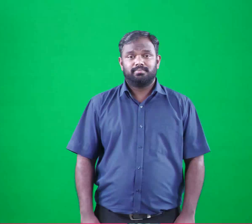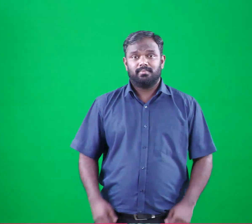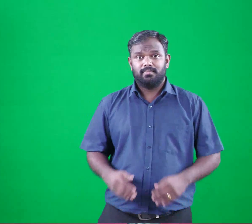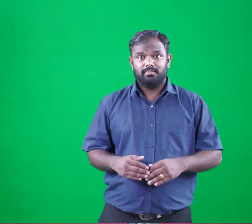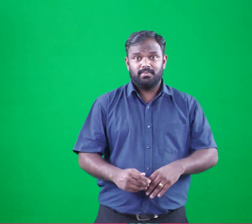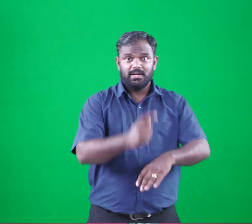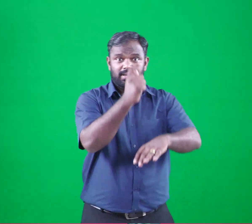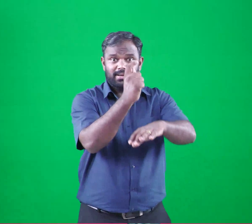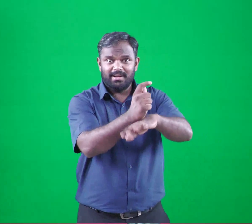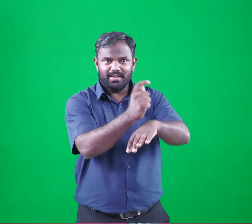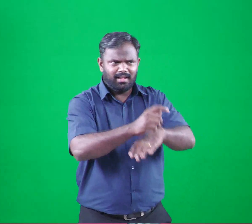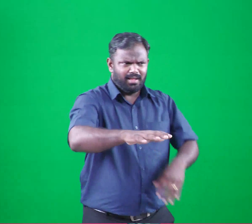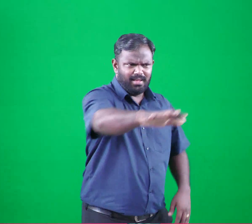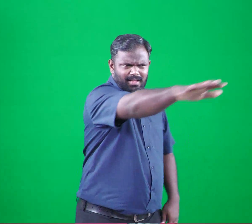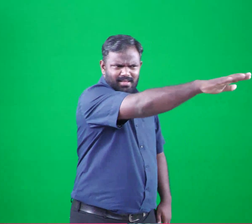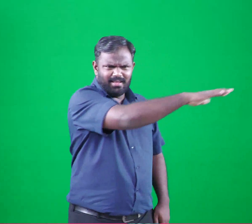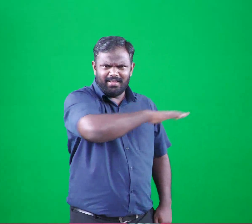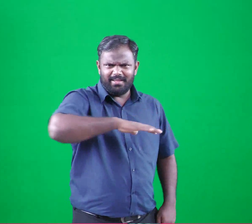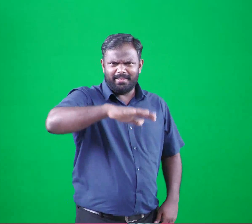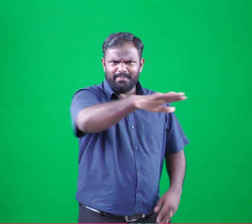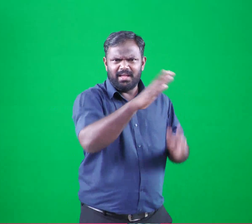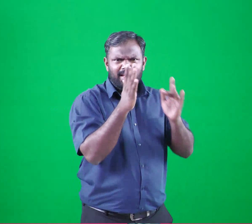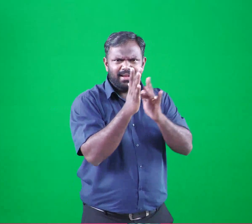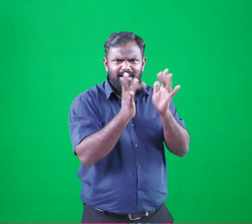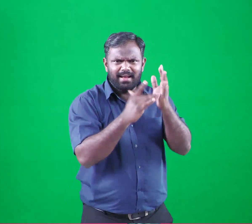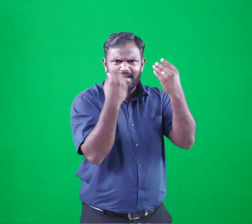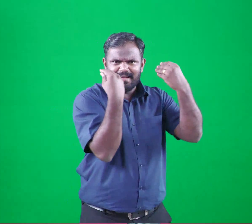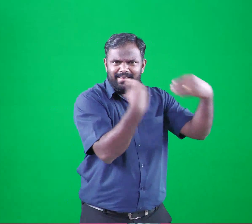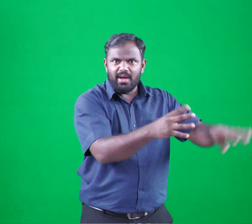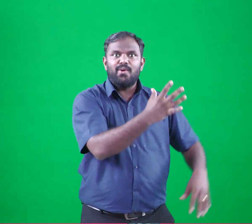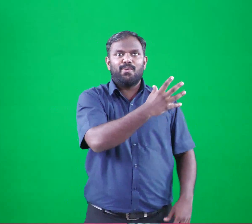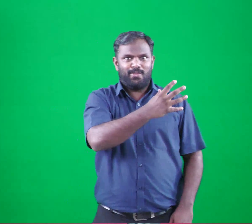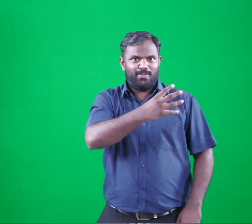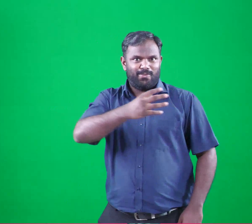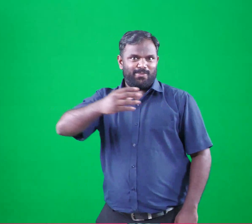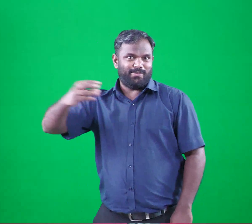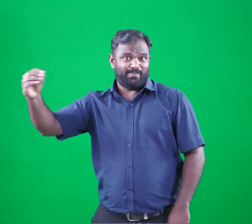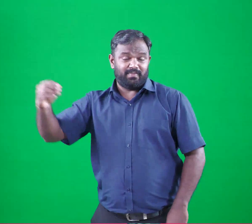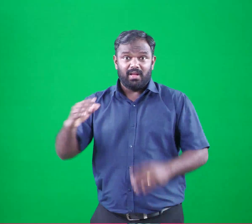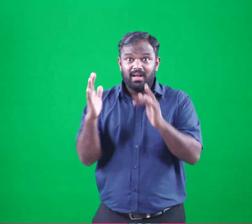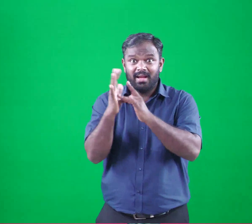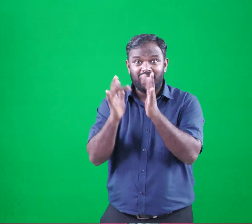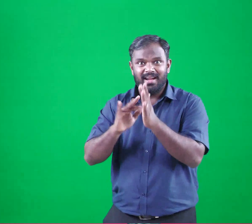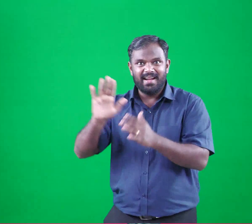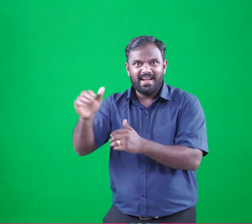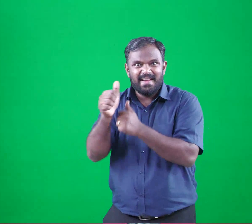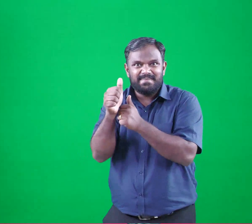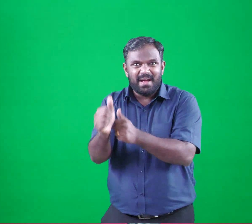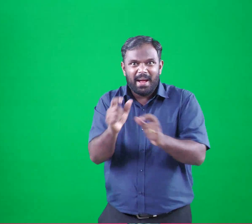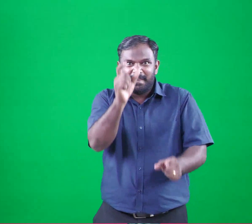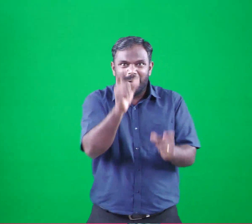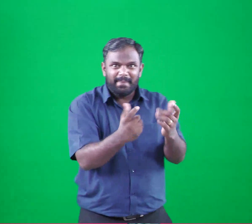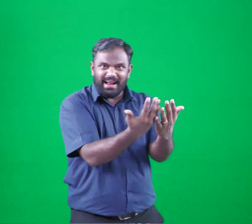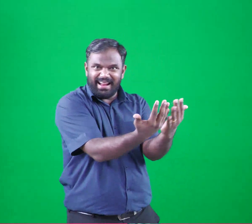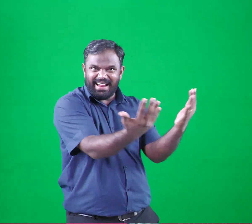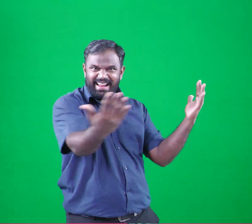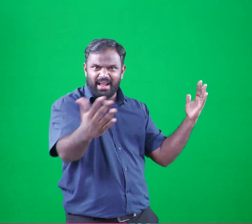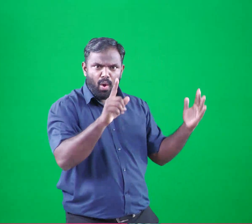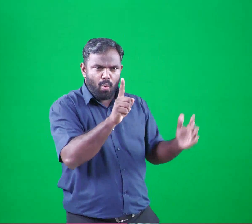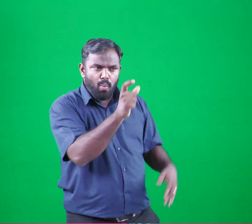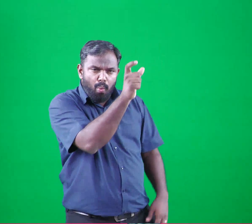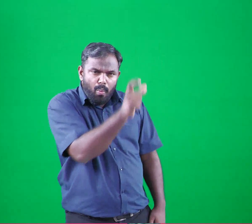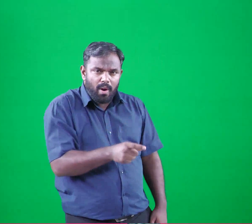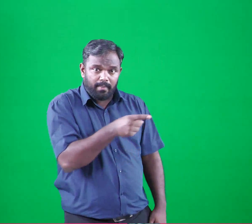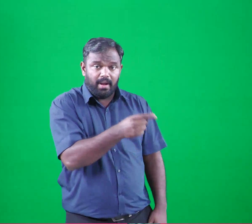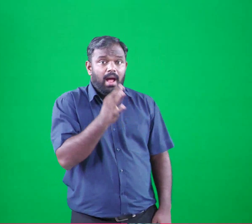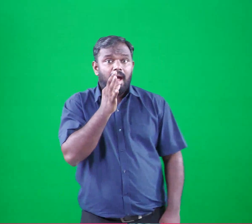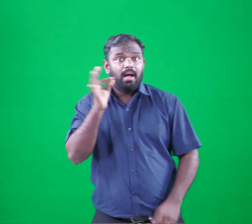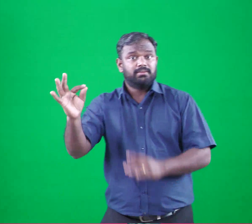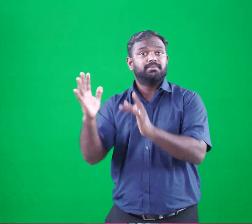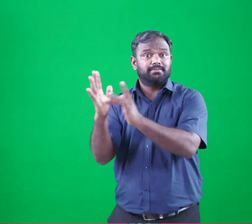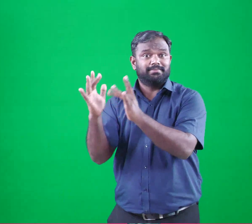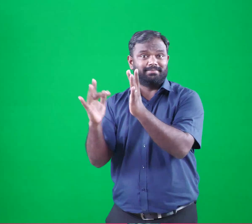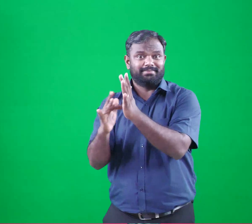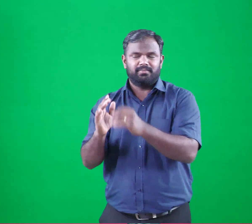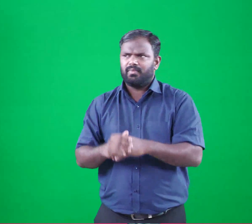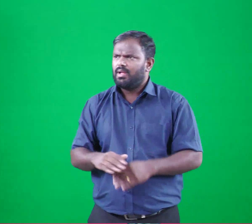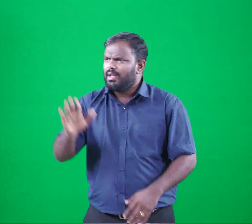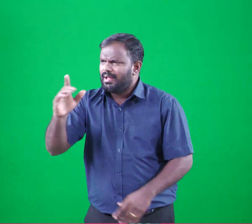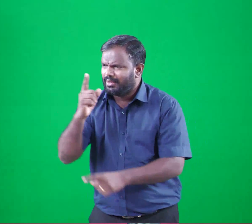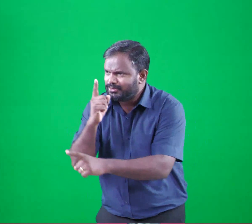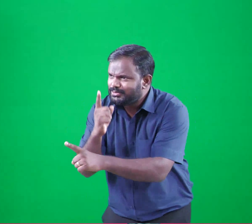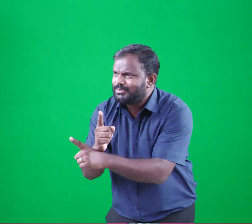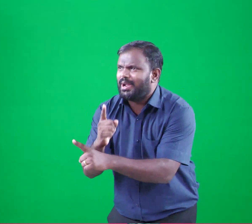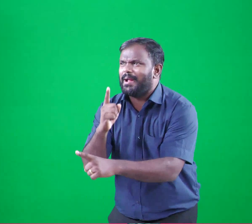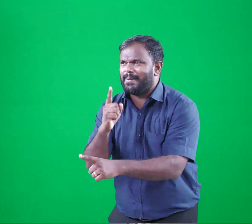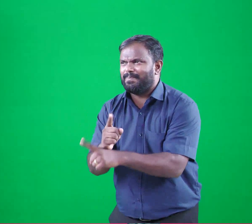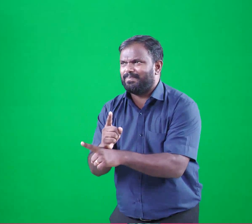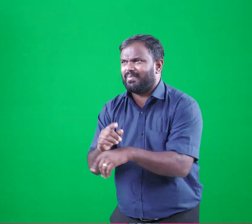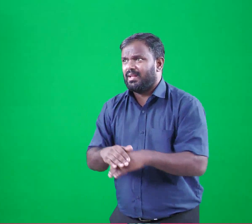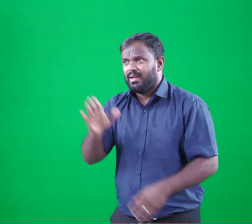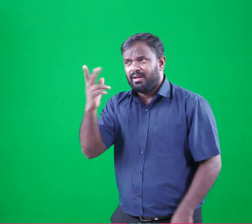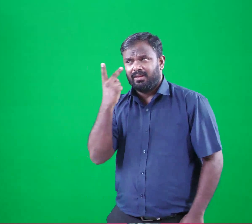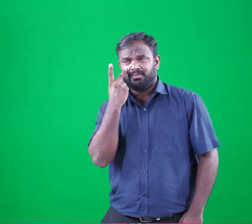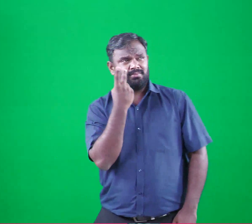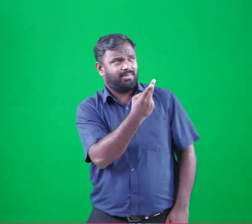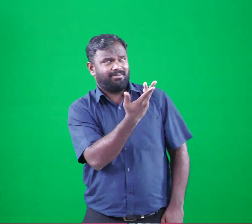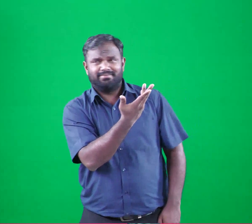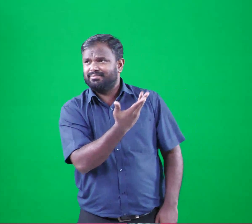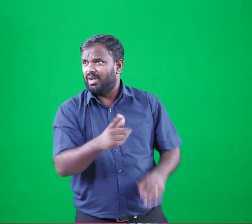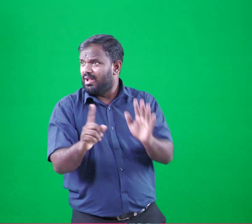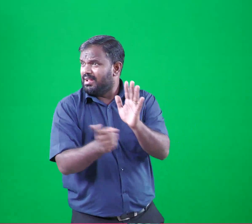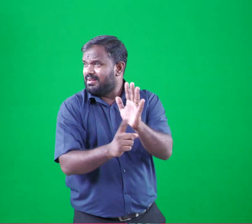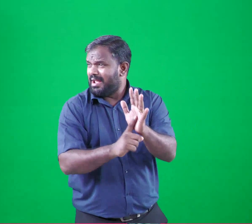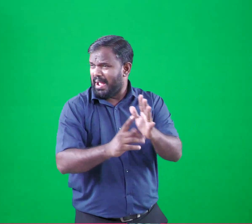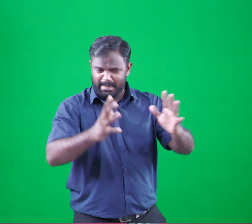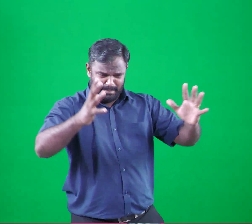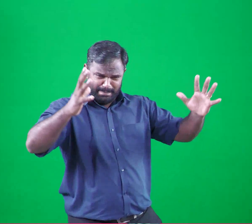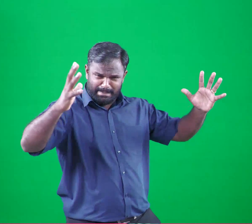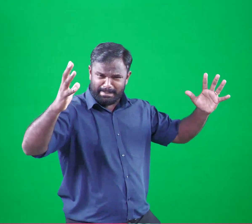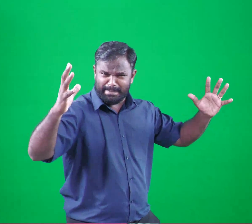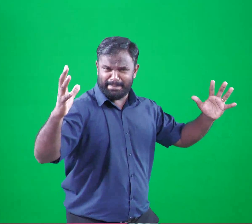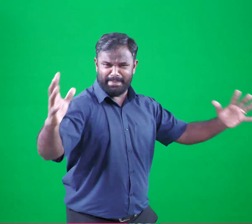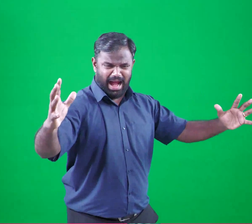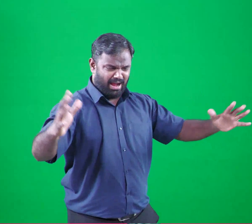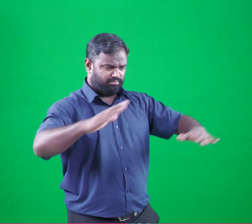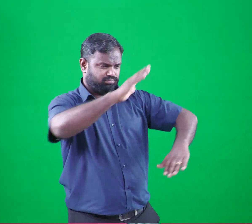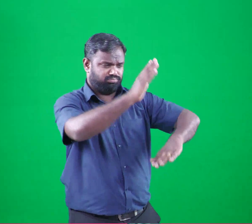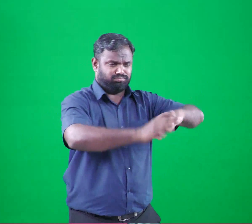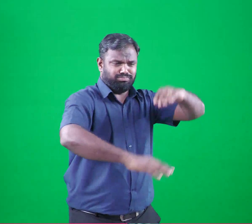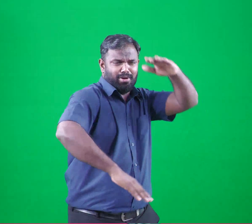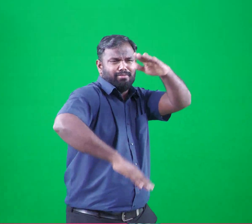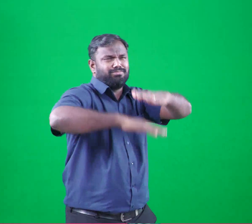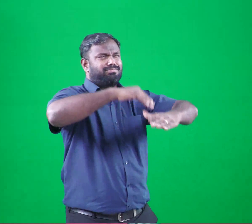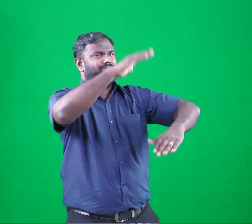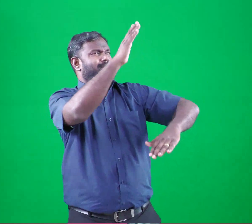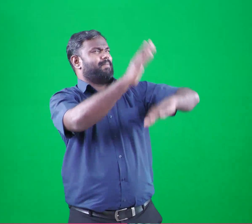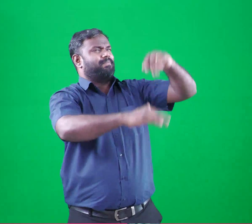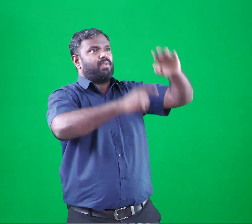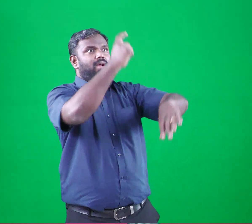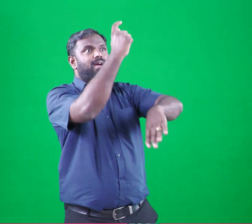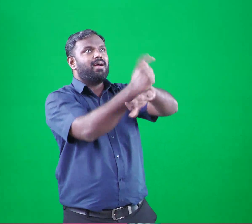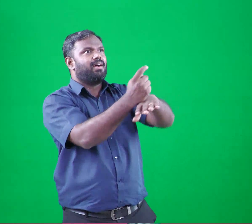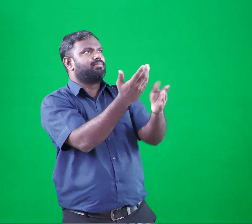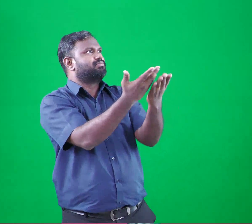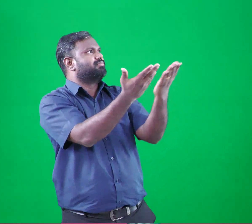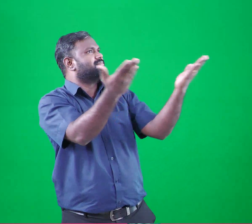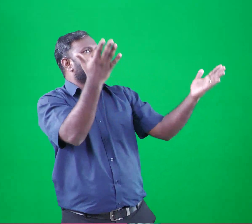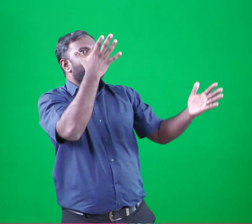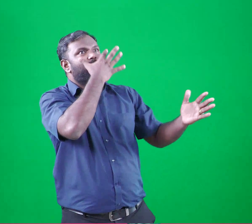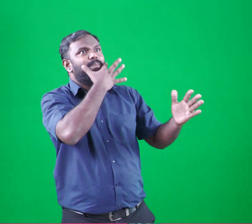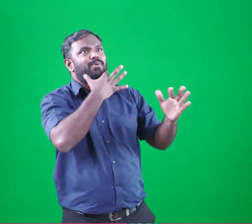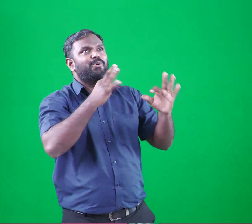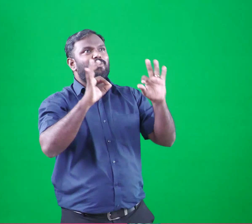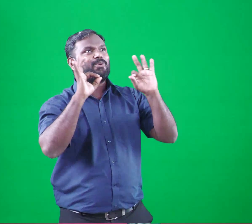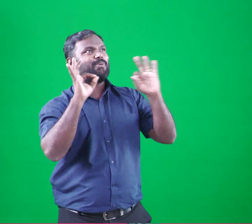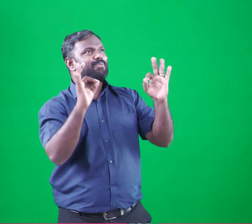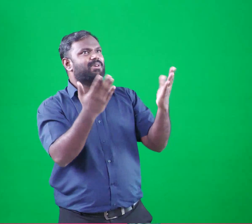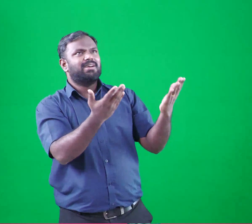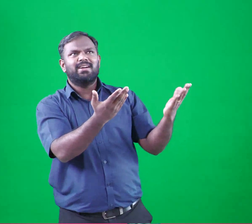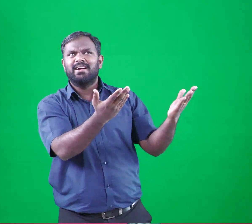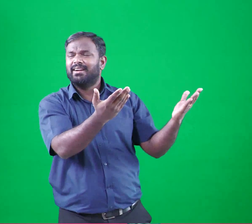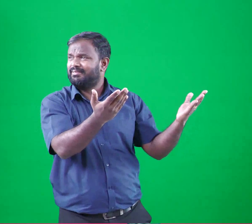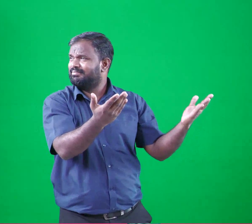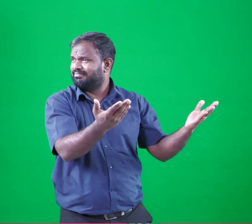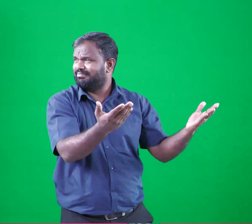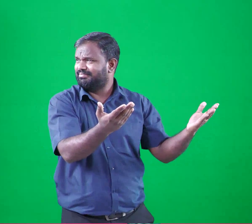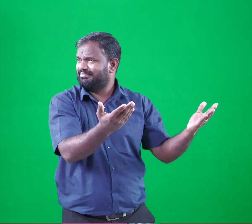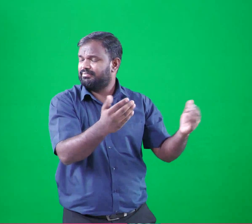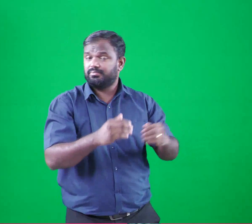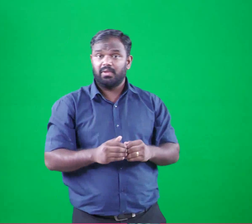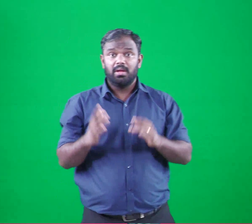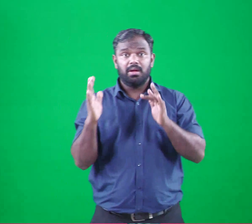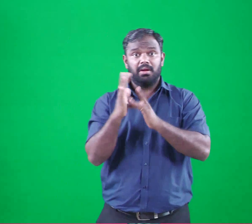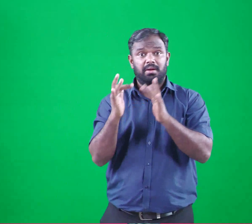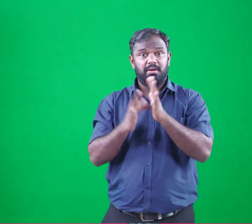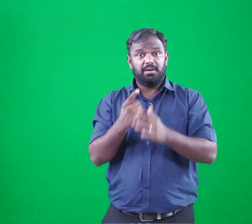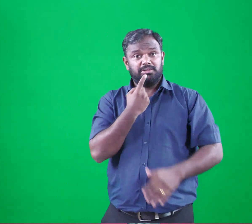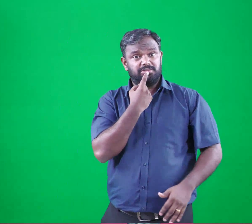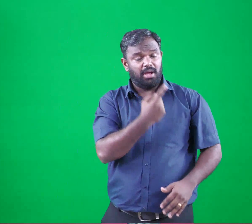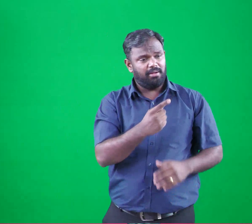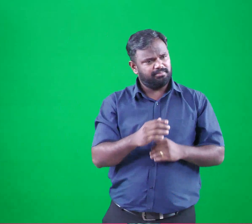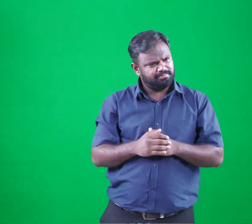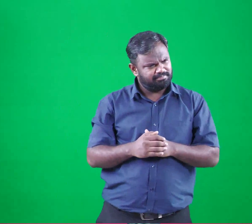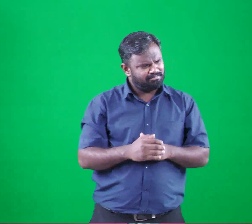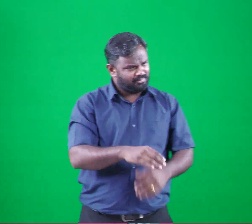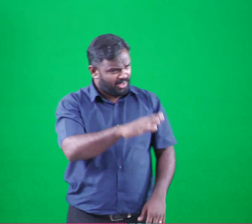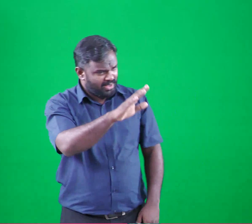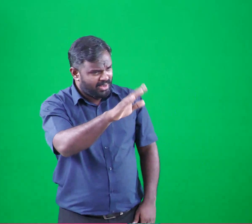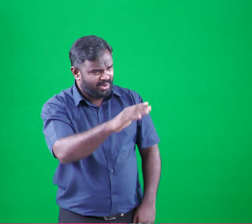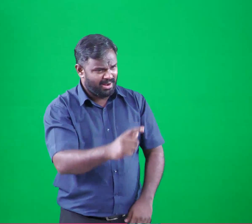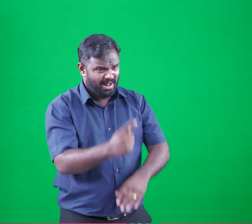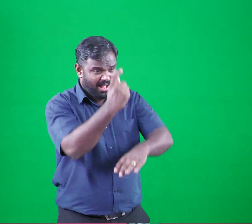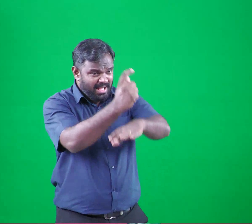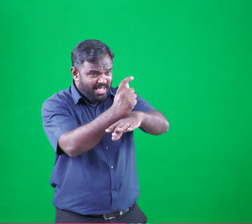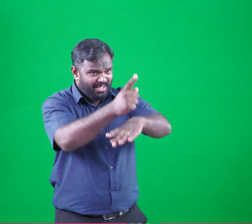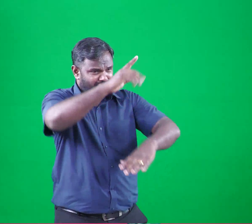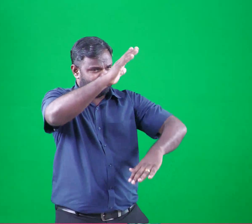As Jesus was leaving the temple, one of His disciples said to Him, "Teacher, look at the magnificent stones and buildings!"